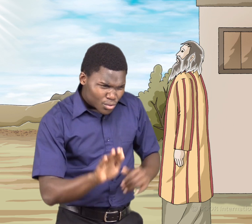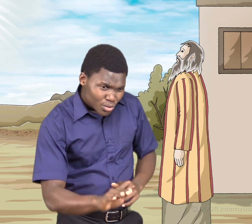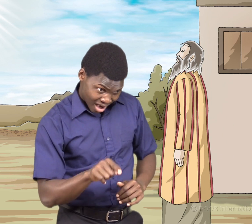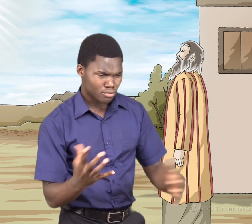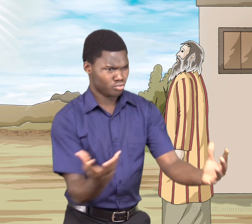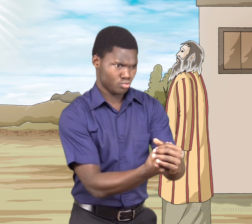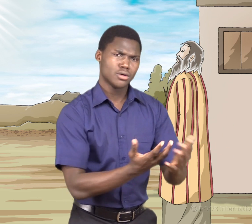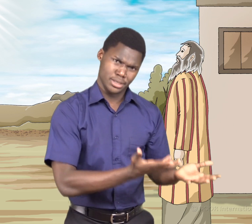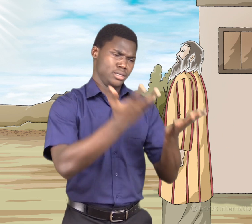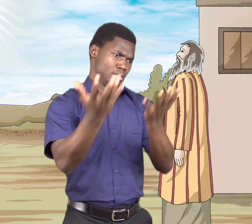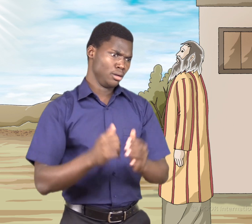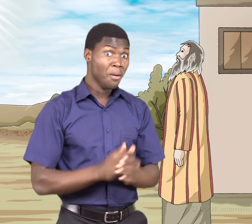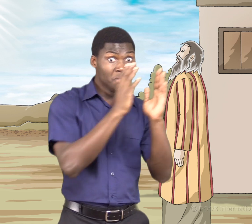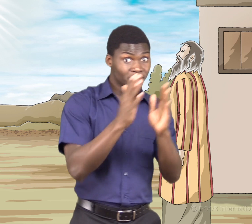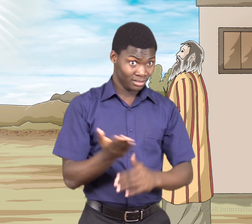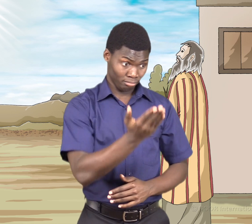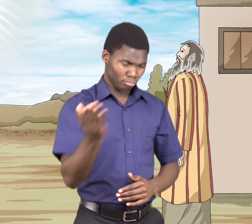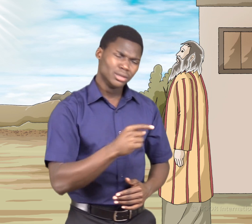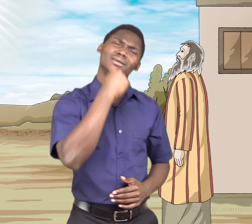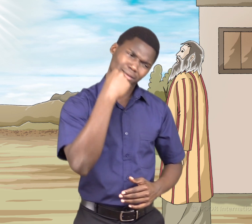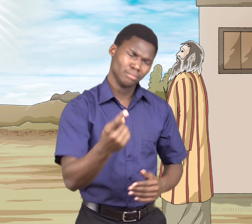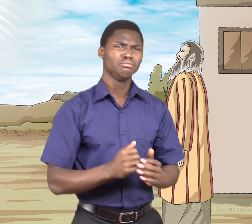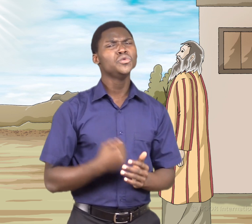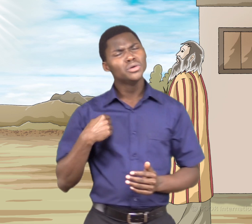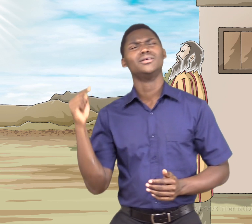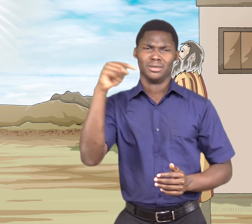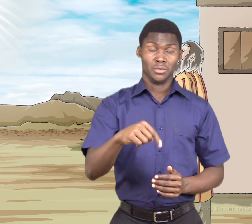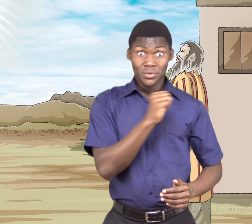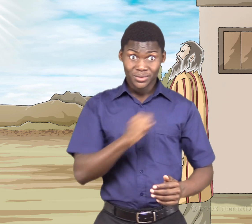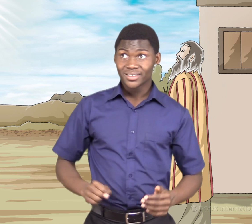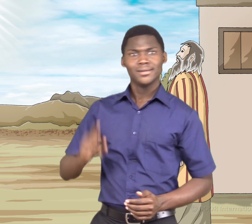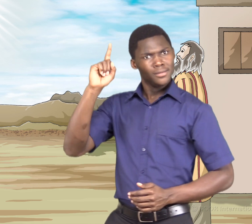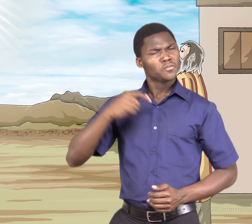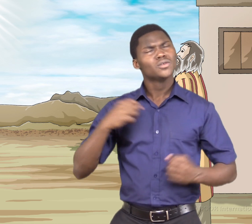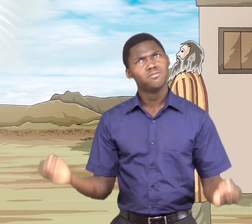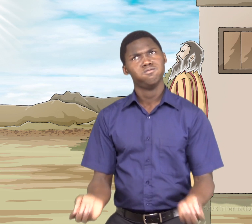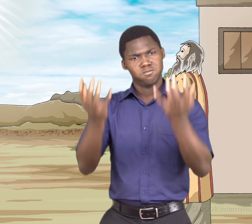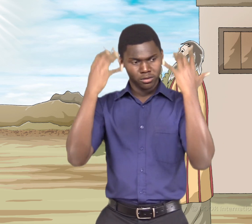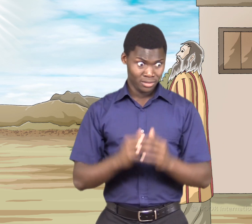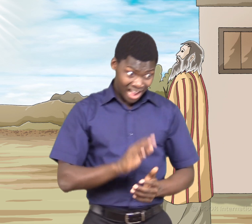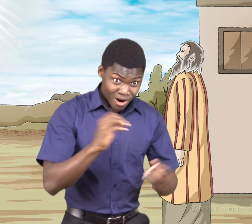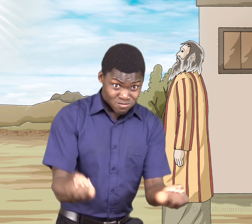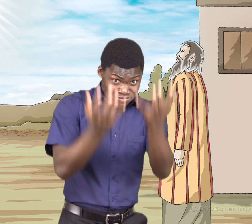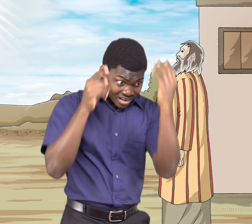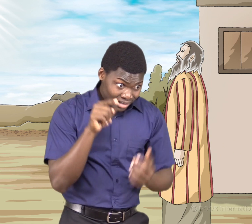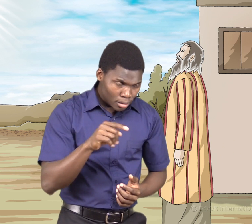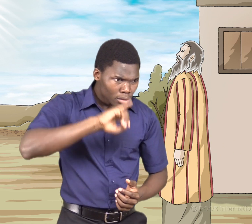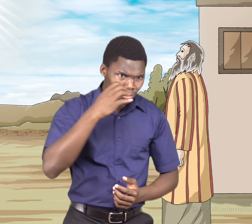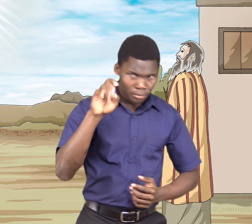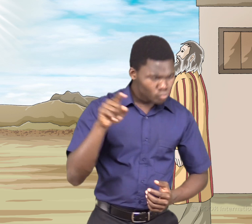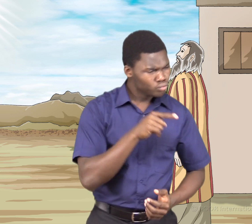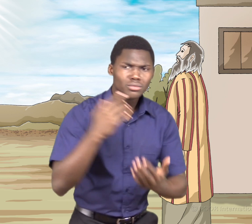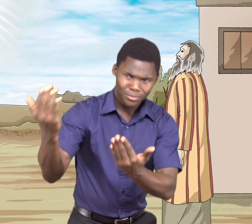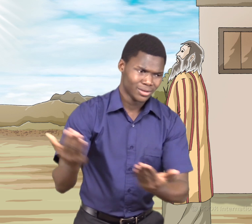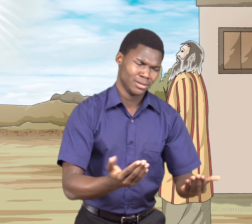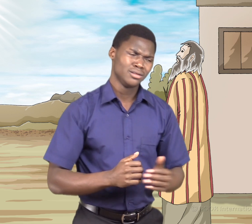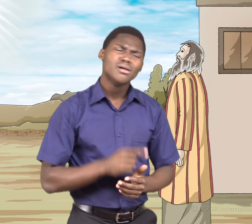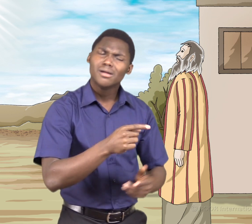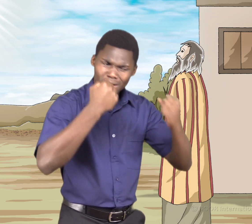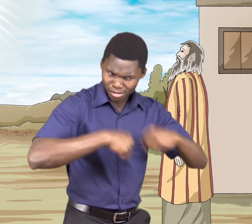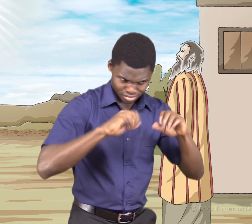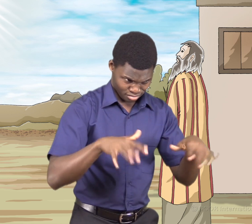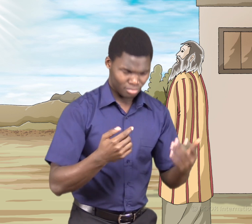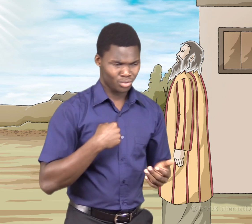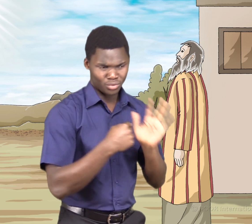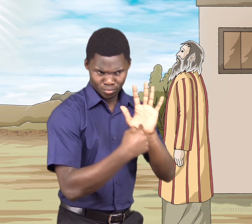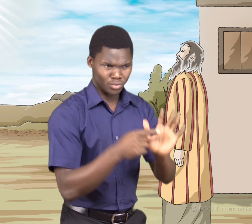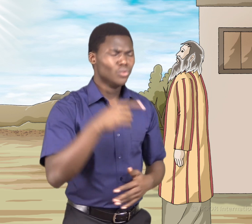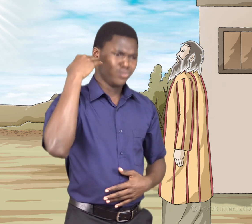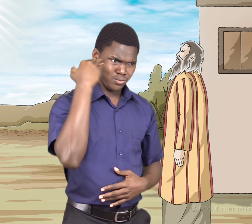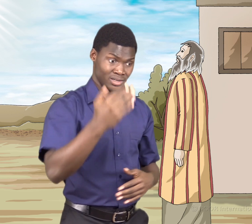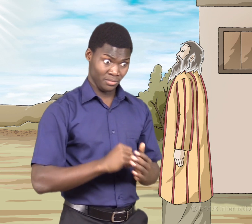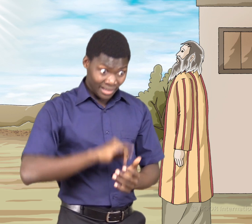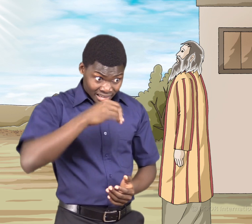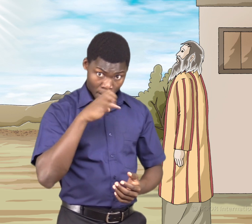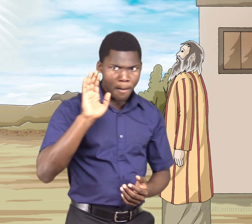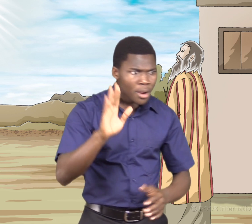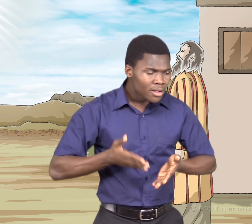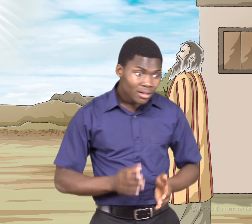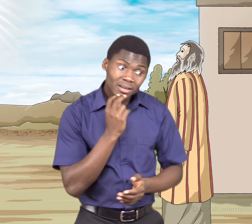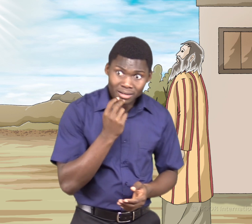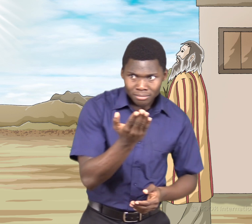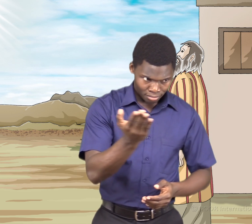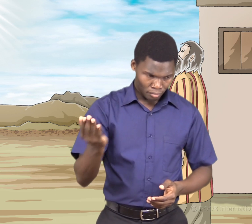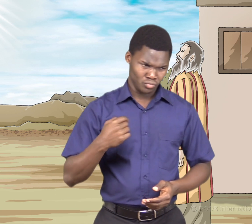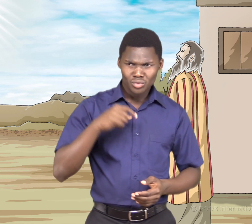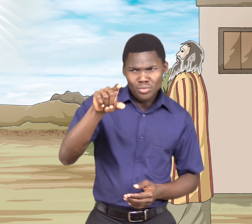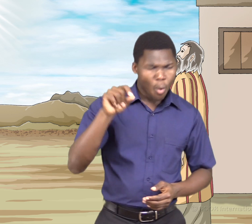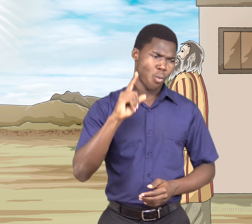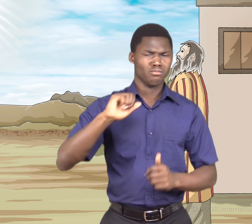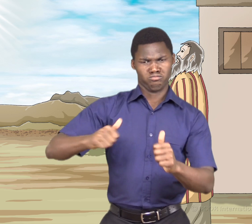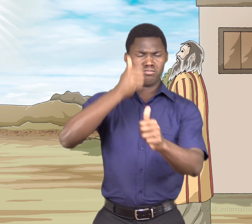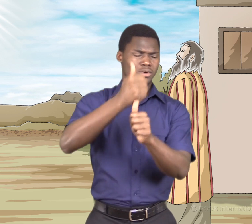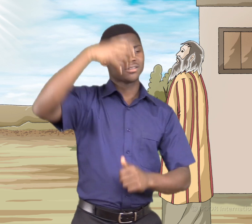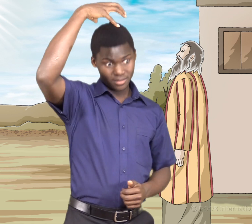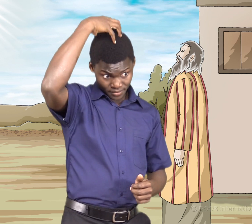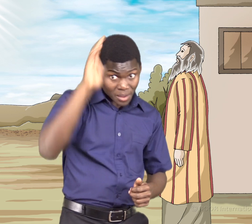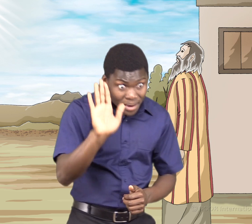The LORD answered, “Take a heifer with you and say, ‘I have come to sacrifice to the LORD.’